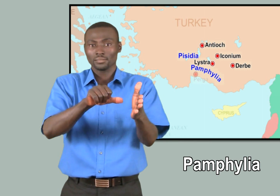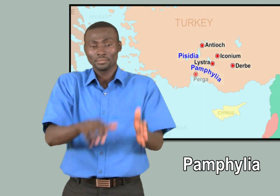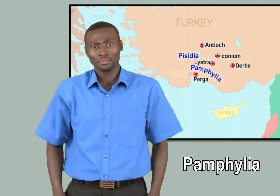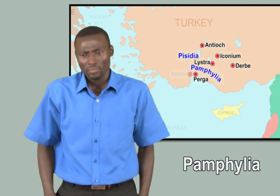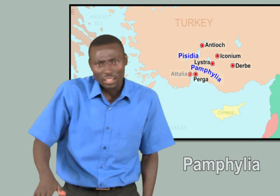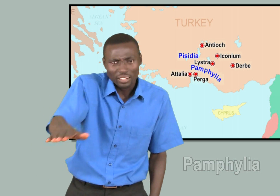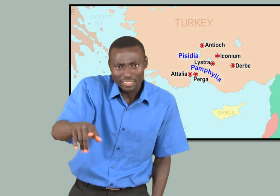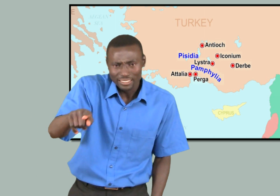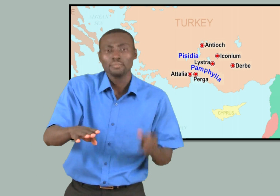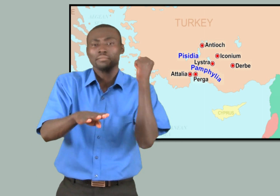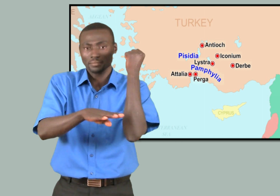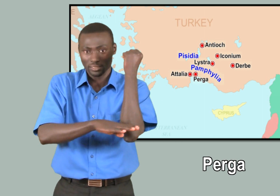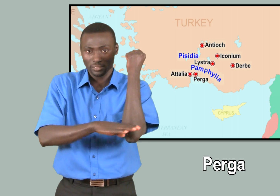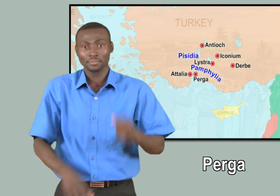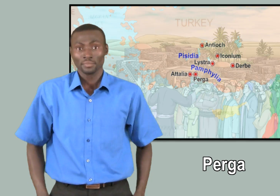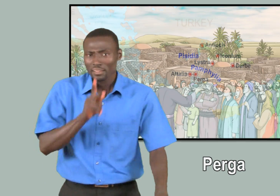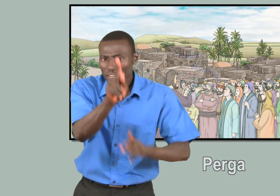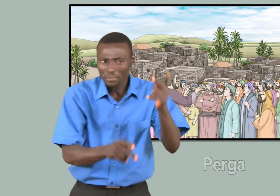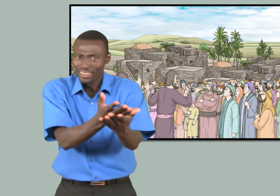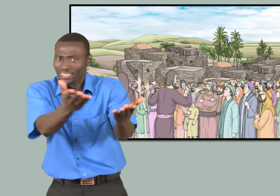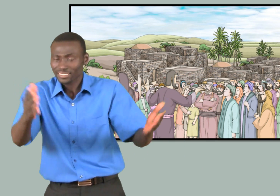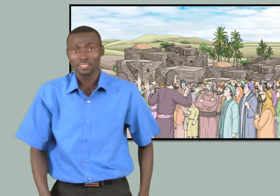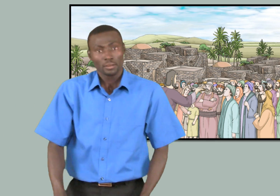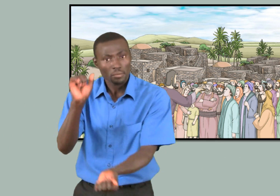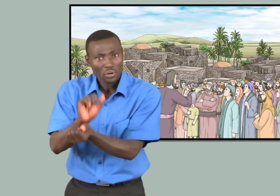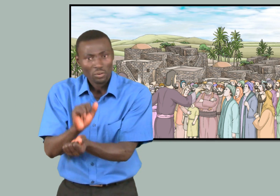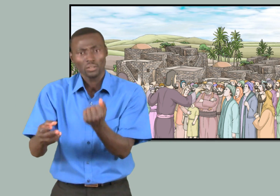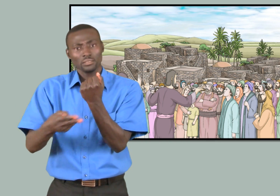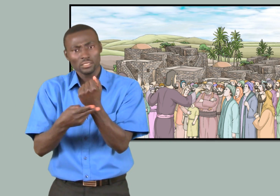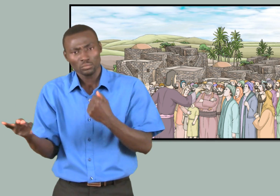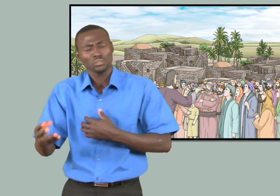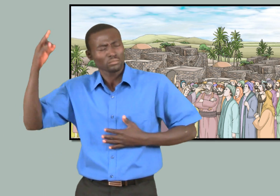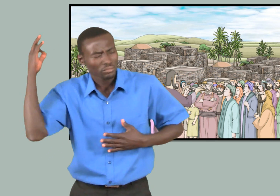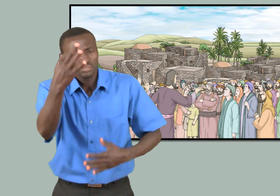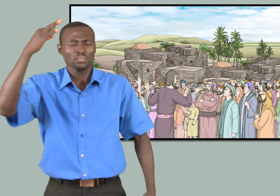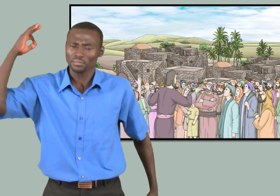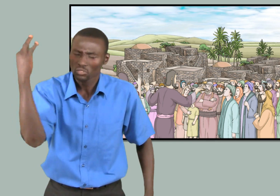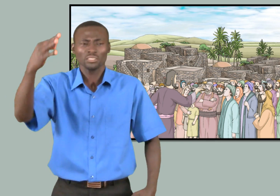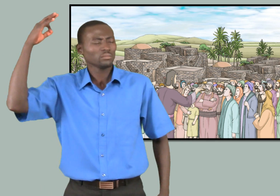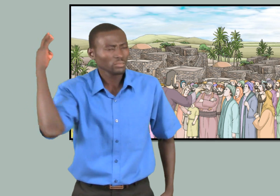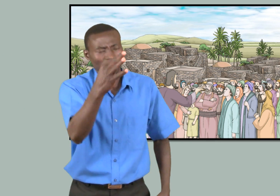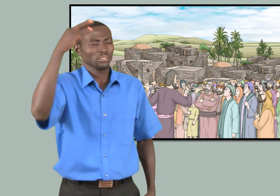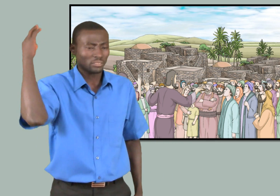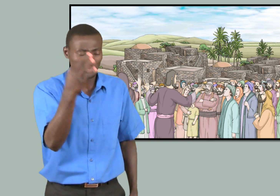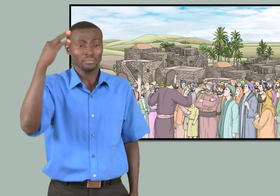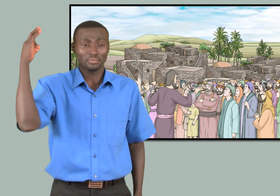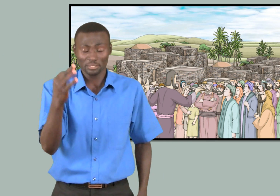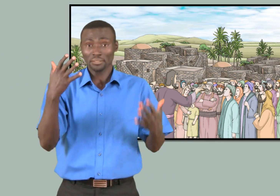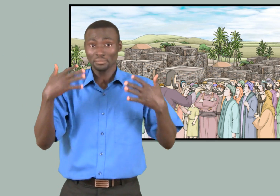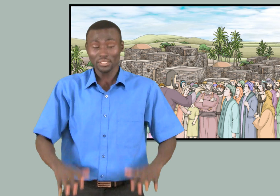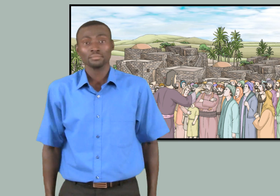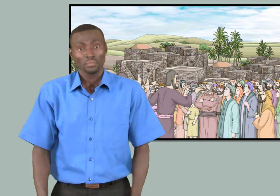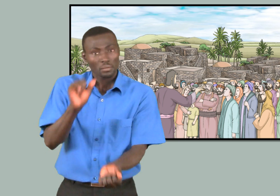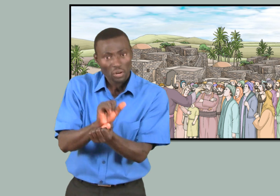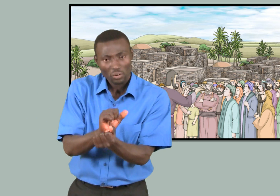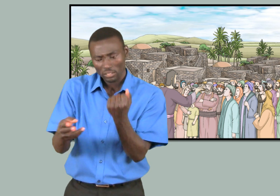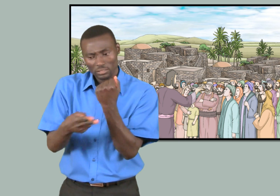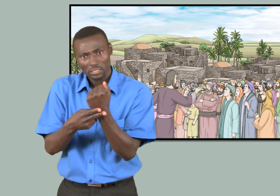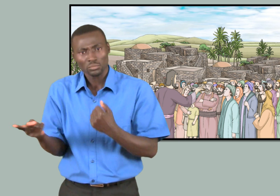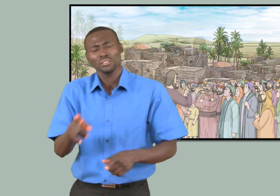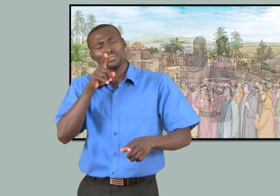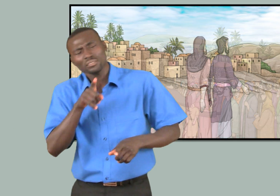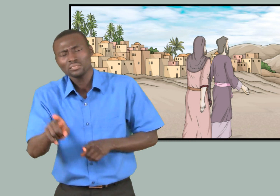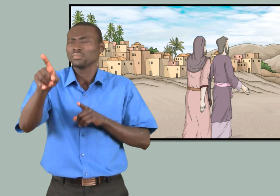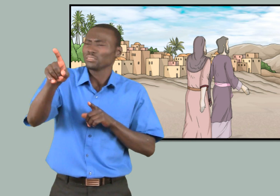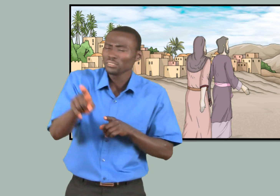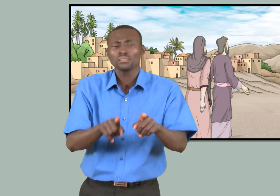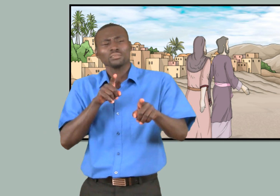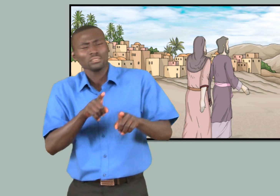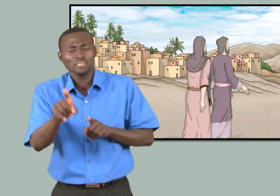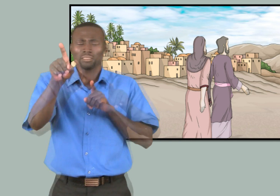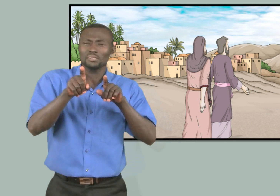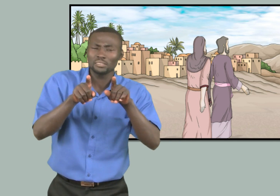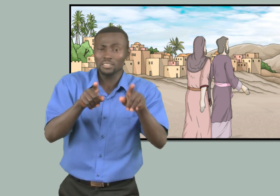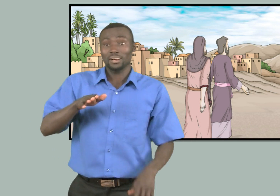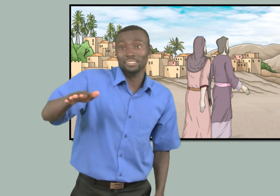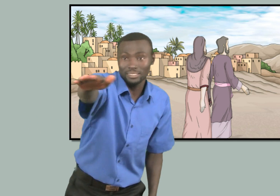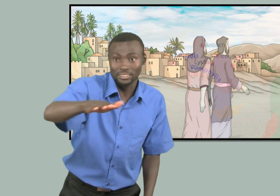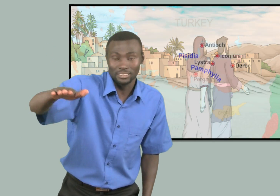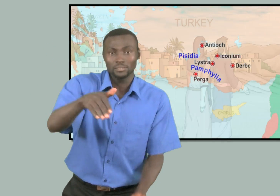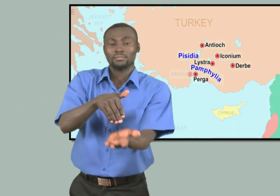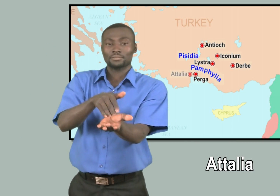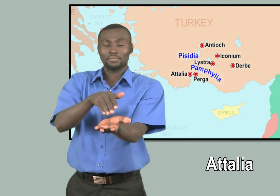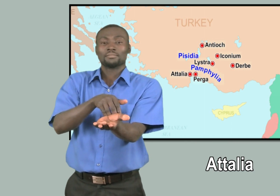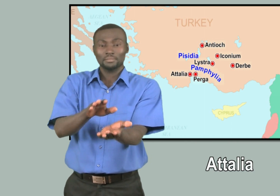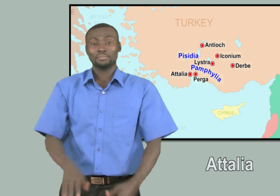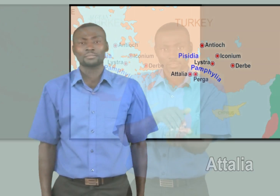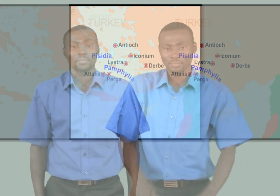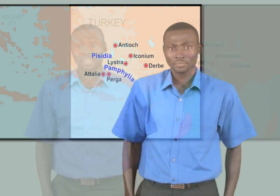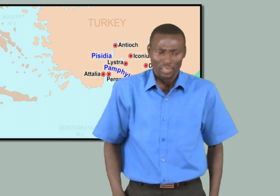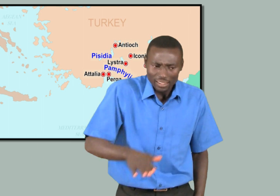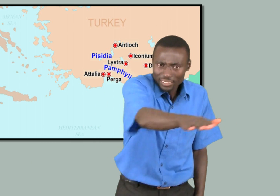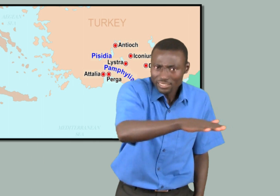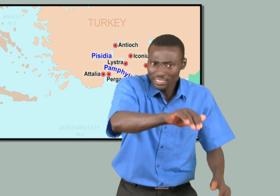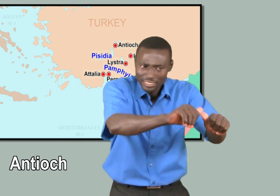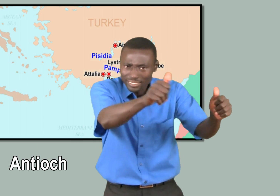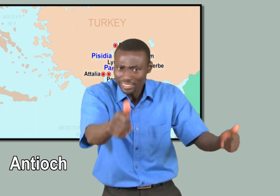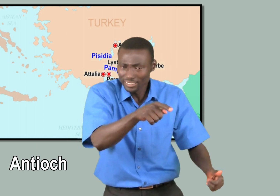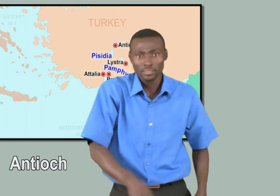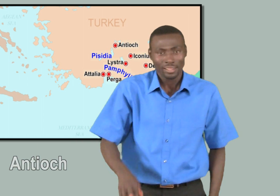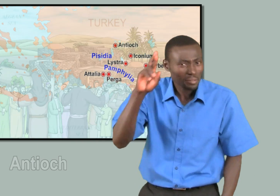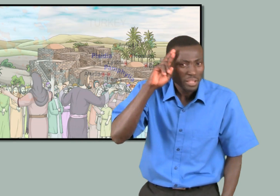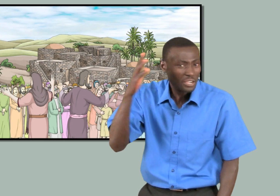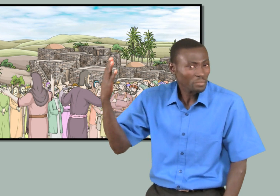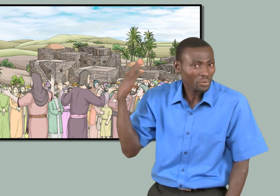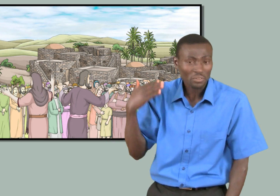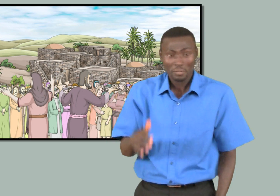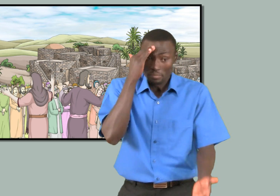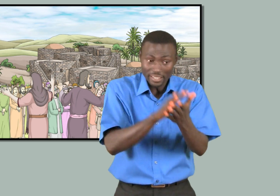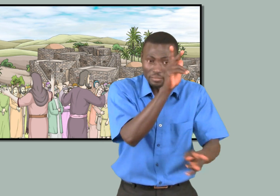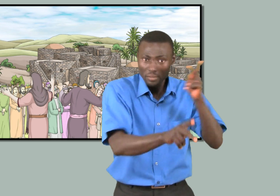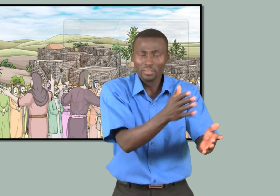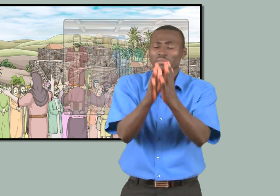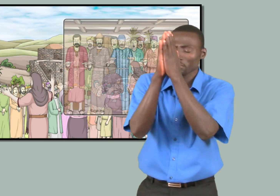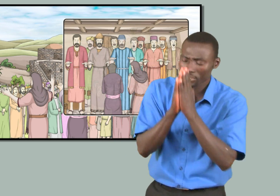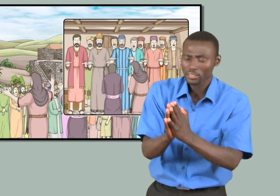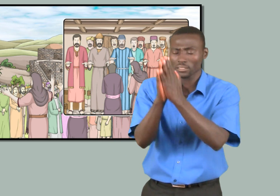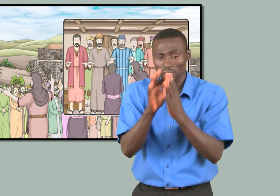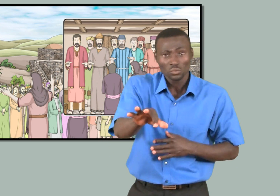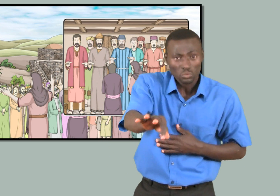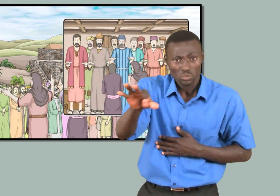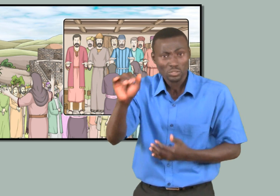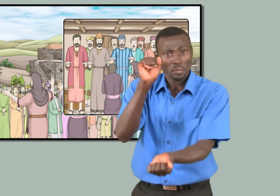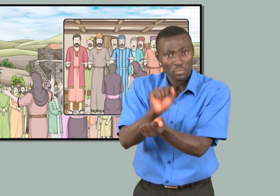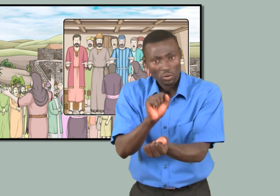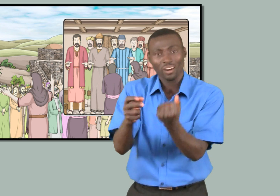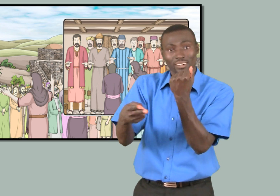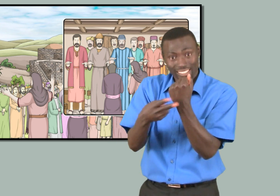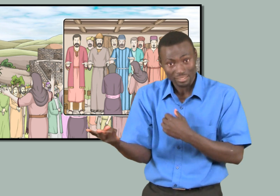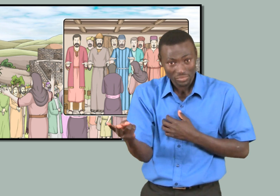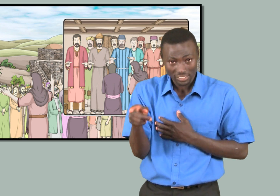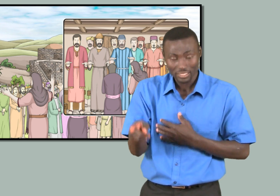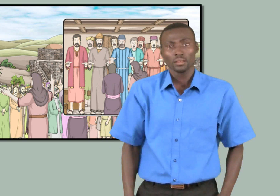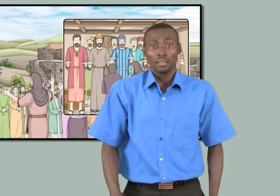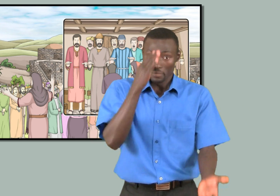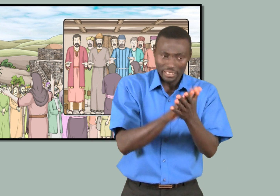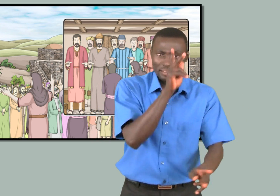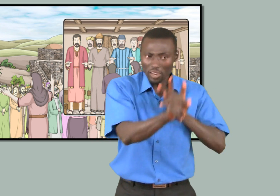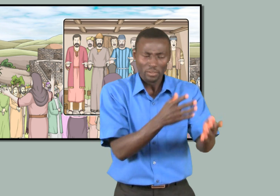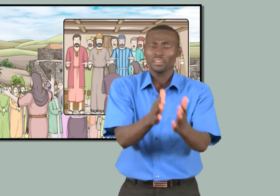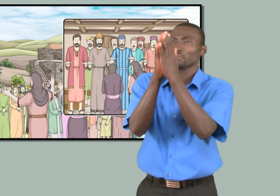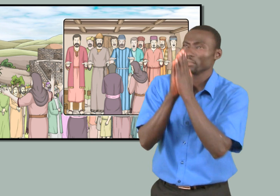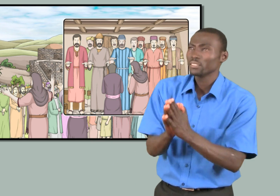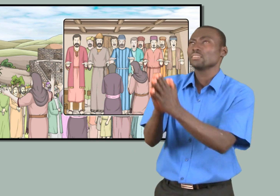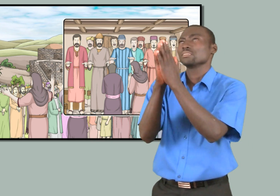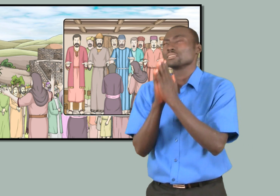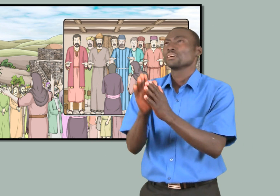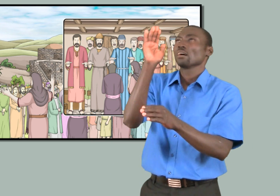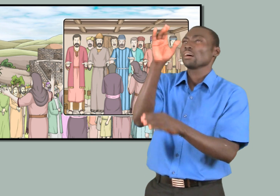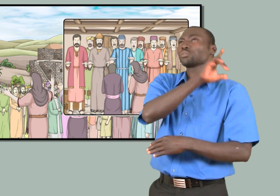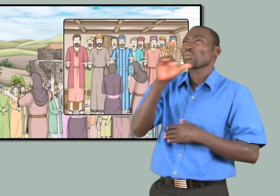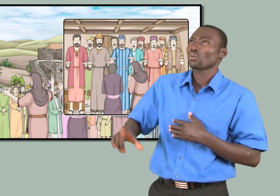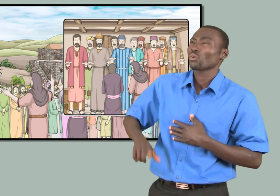And when they had spoken the word in Perga, they went down to Attalia.